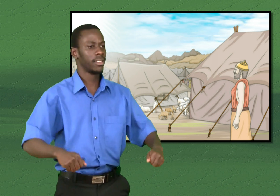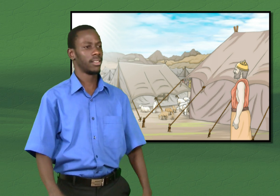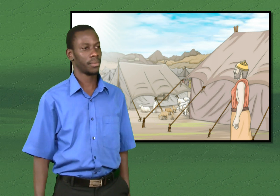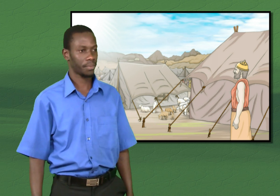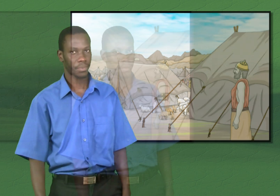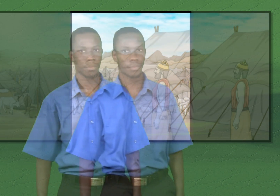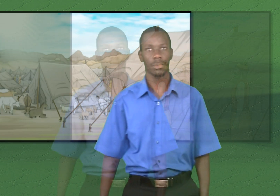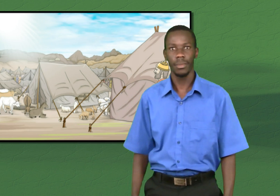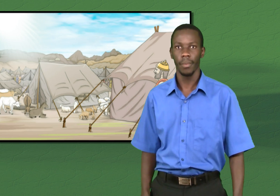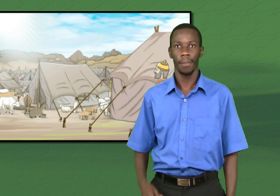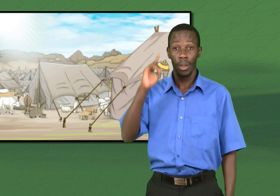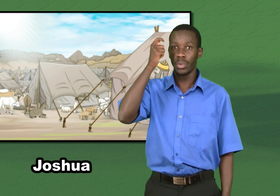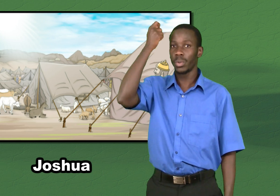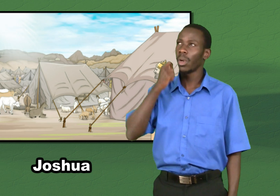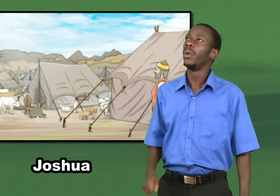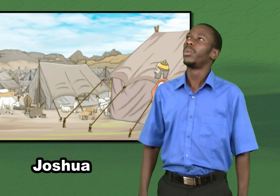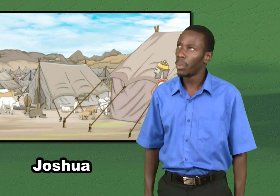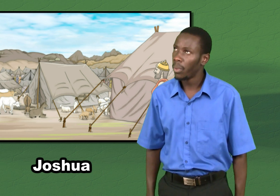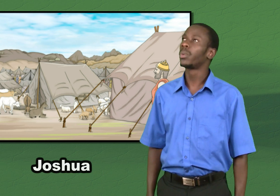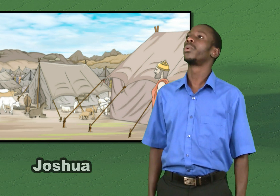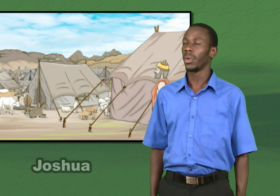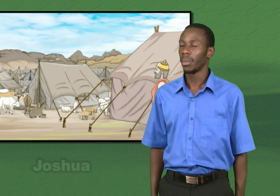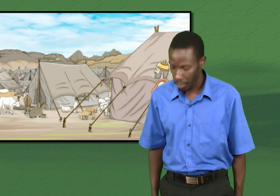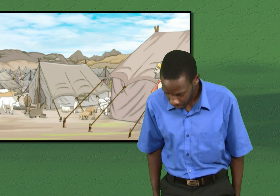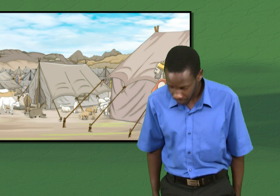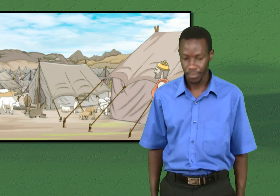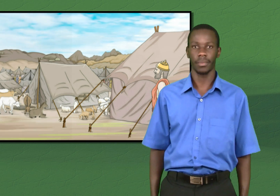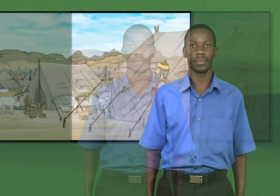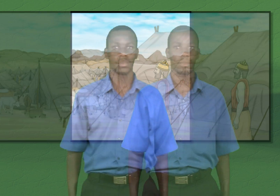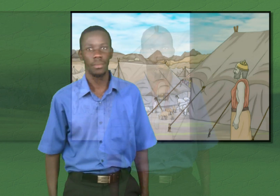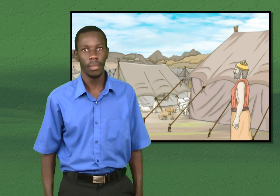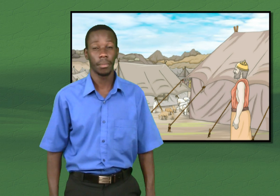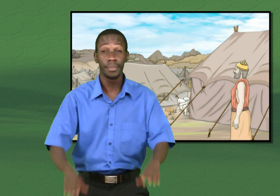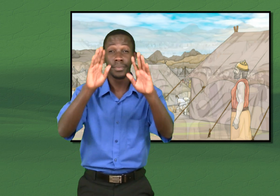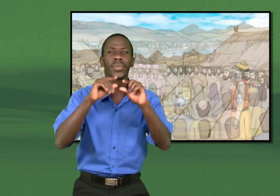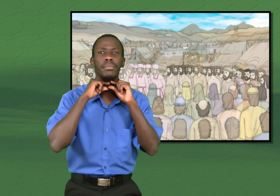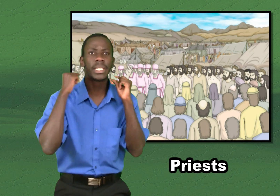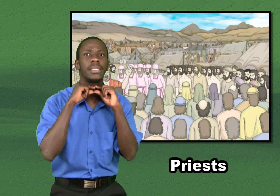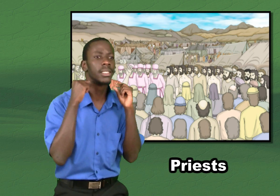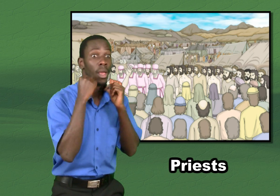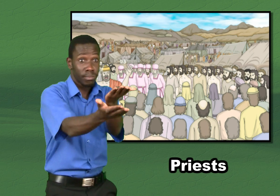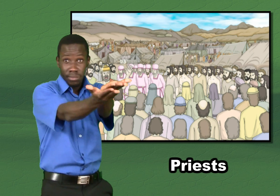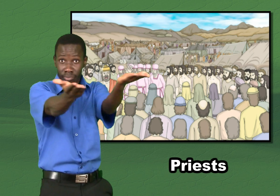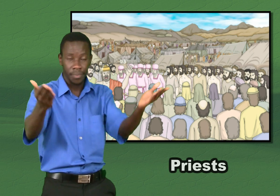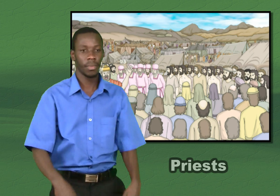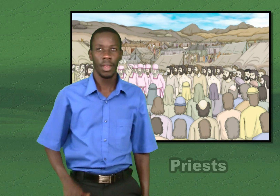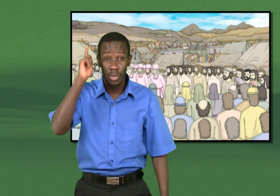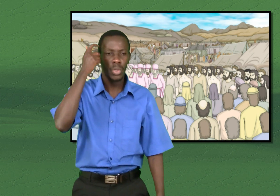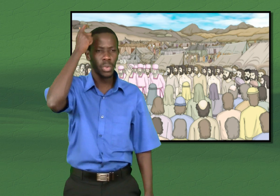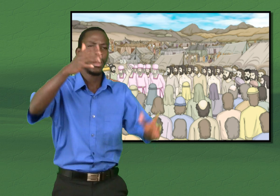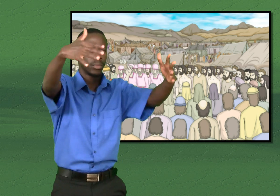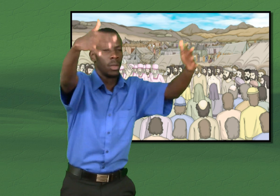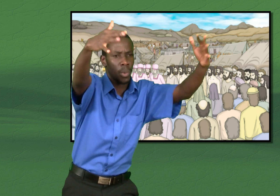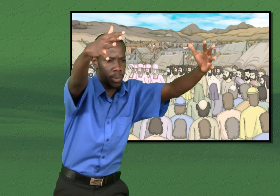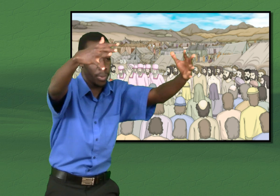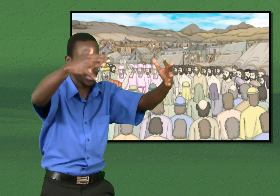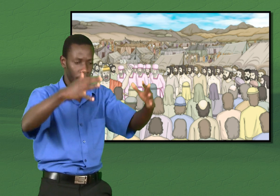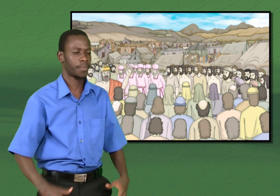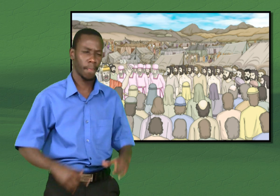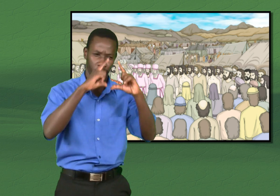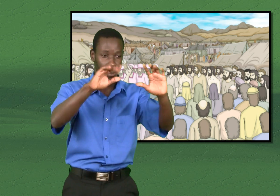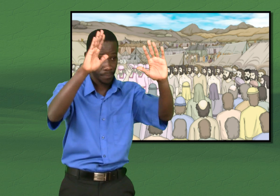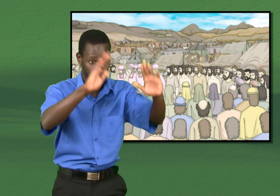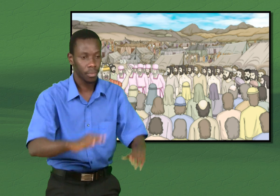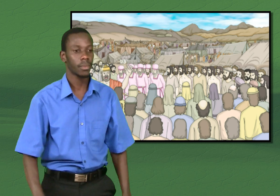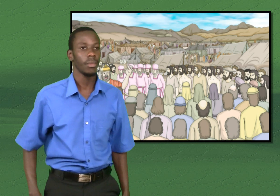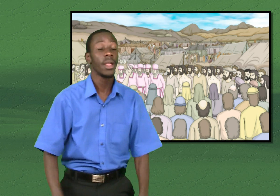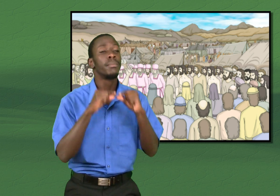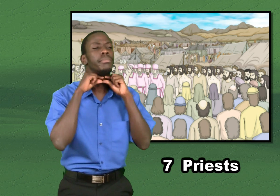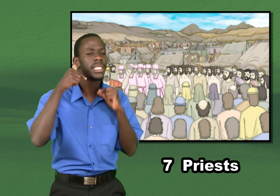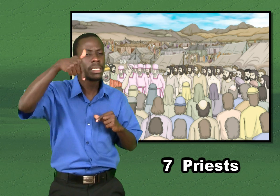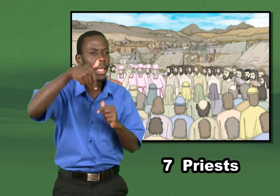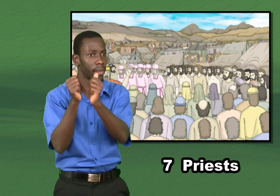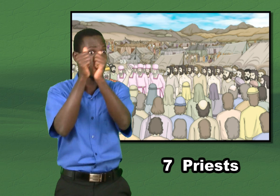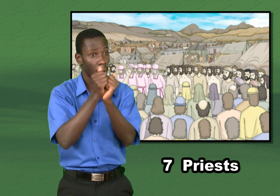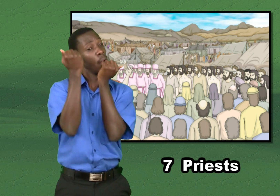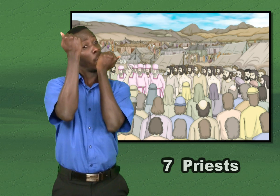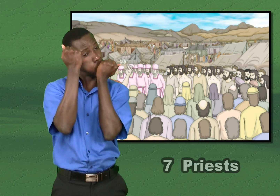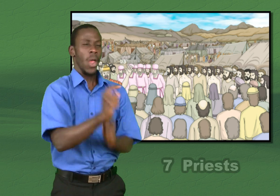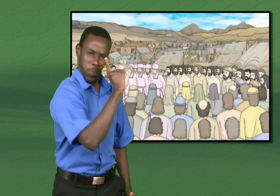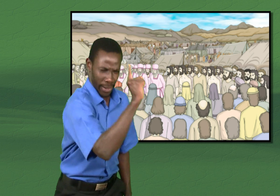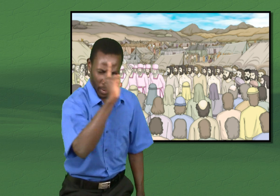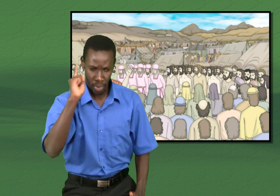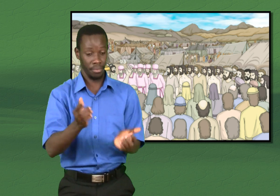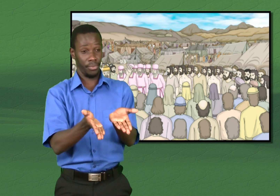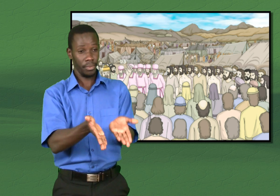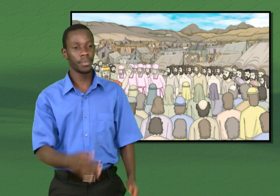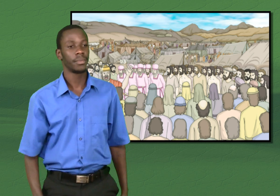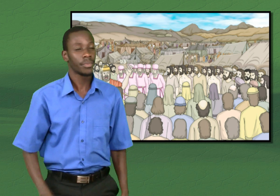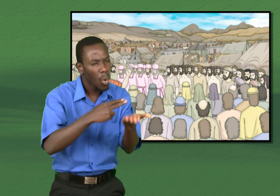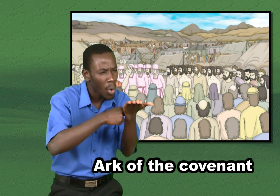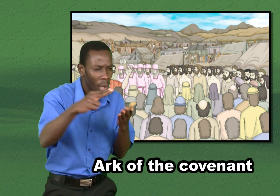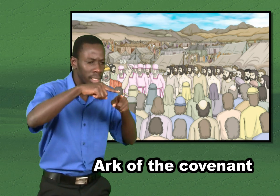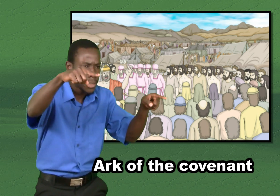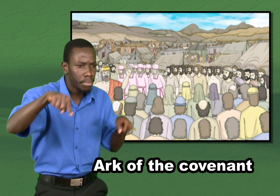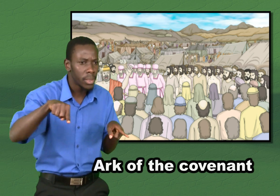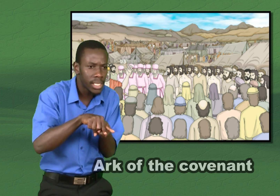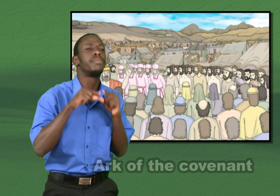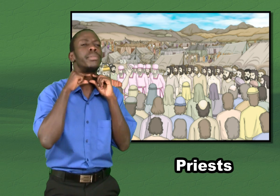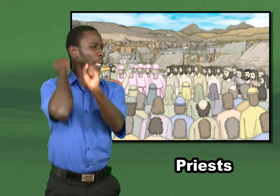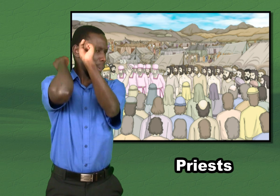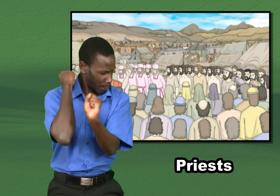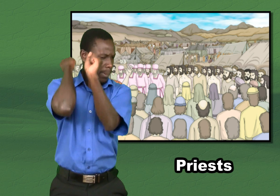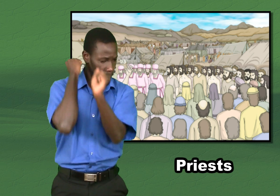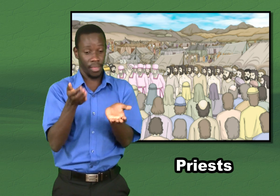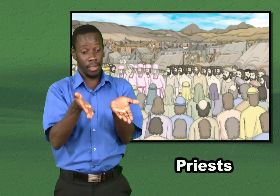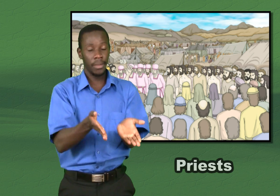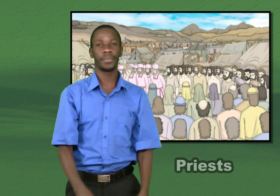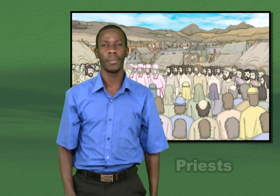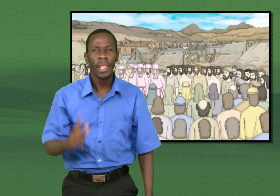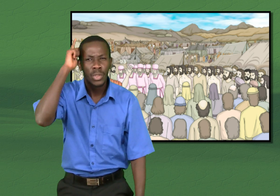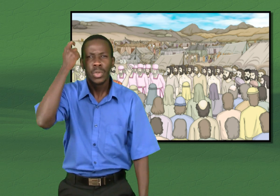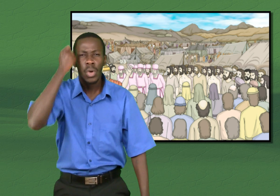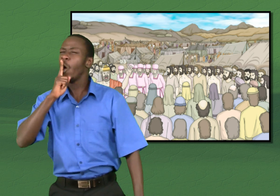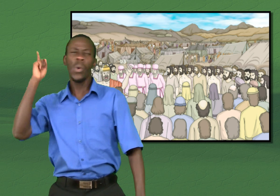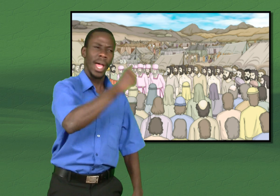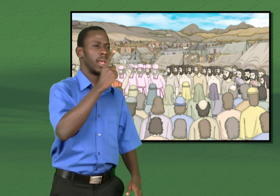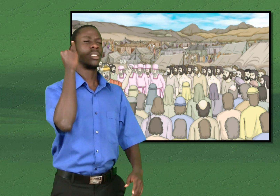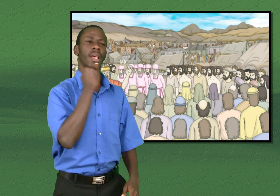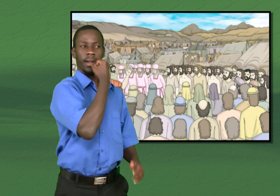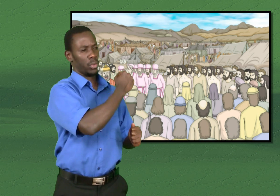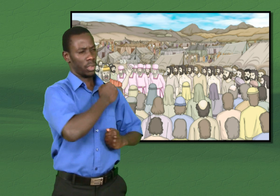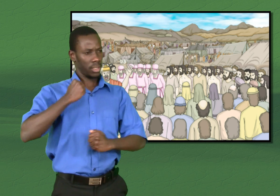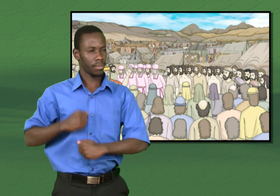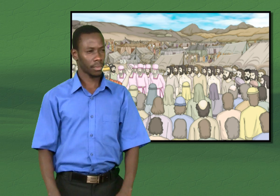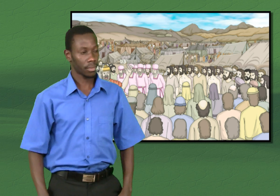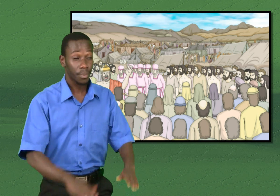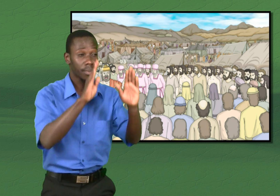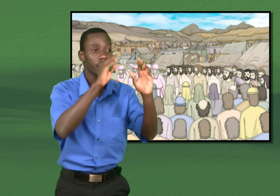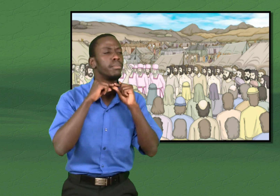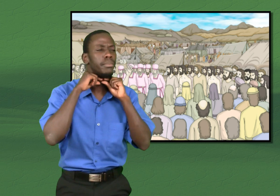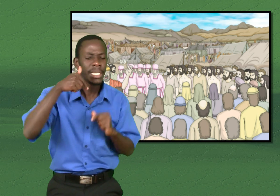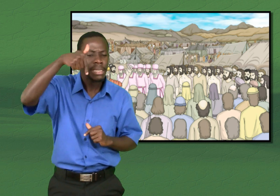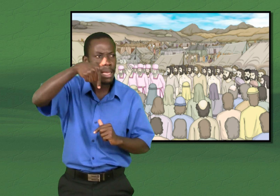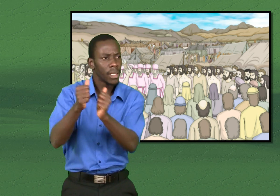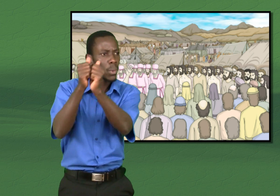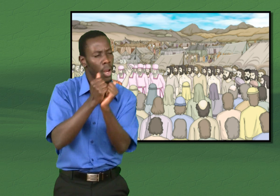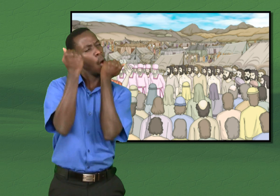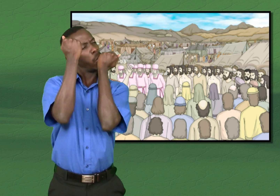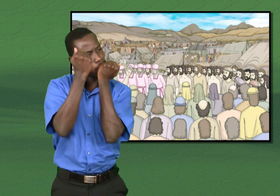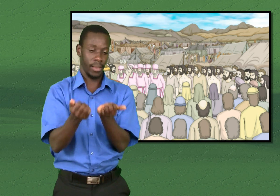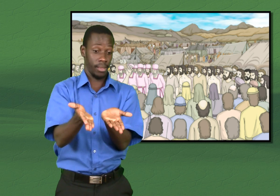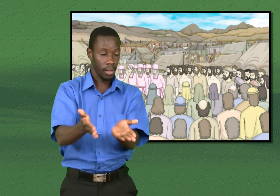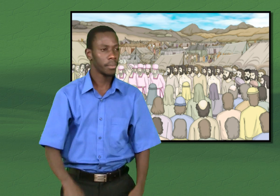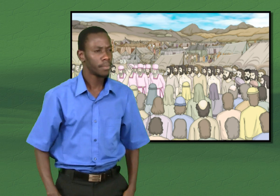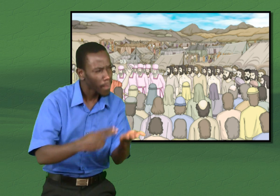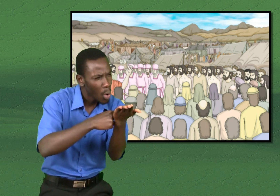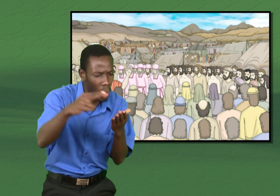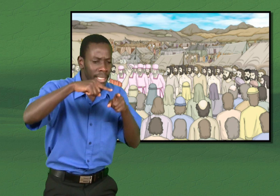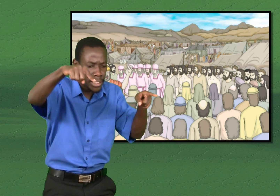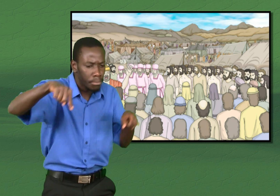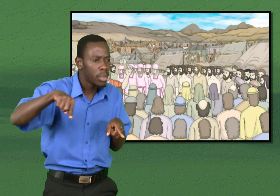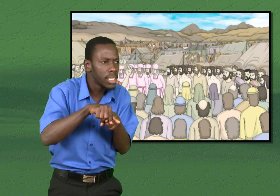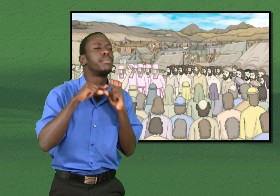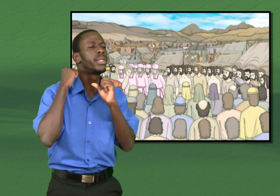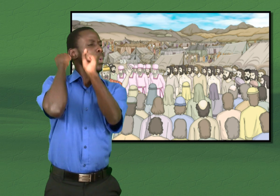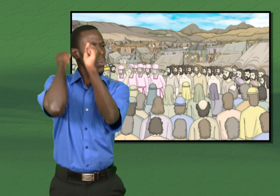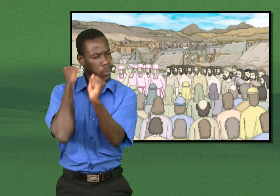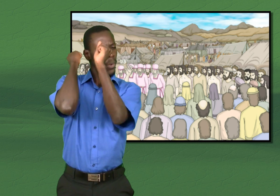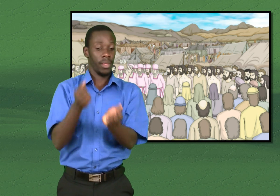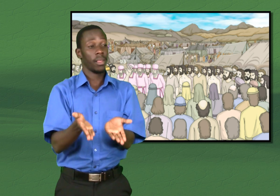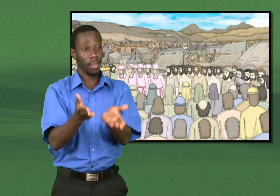So Joshua son of Nun summoned the priests and said, “Take up the ark of the covenant and have seven priests carry seven rams’ horns in front of the ark of the LORD.”